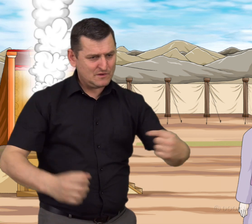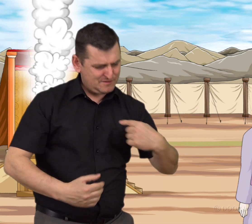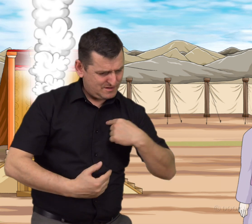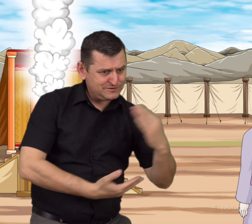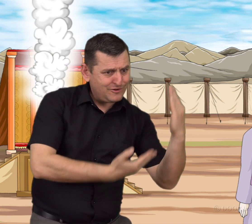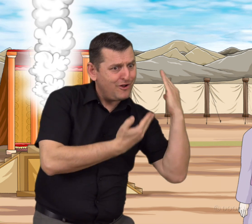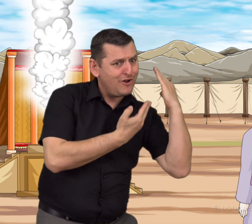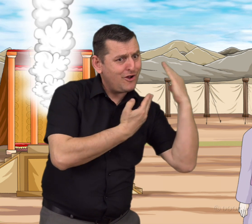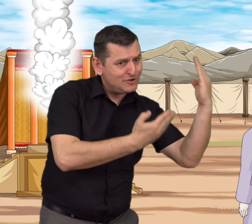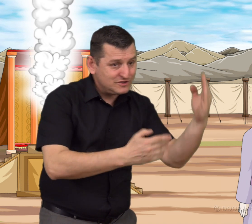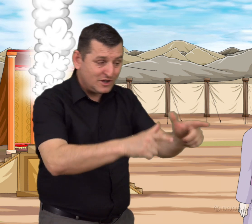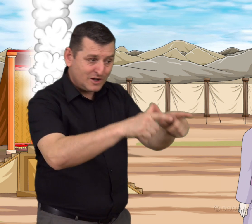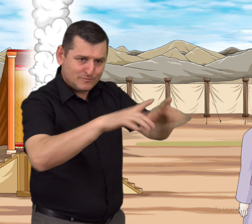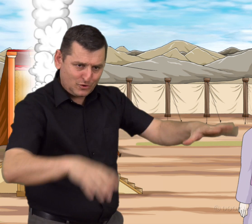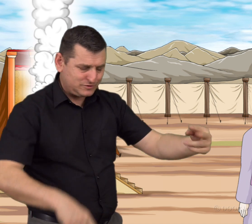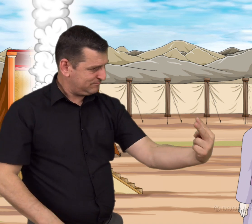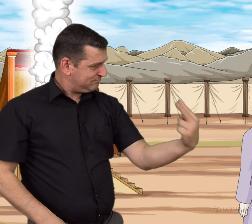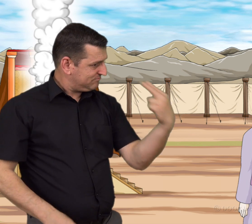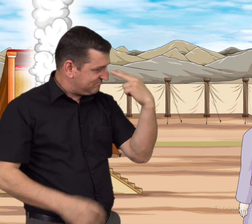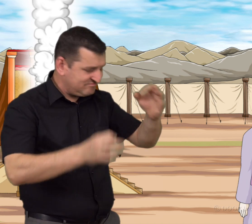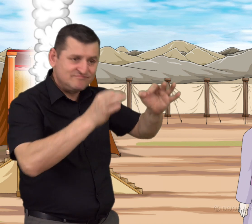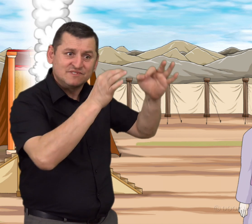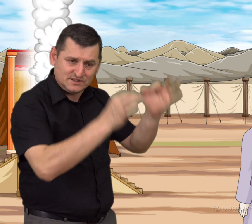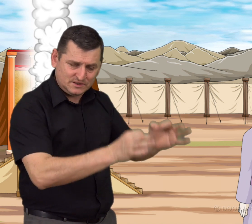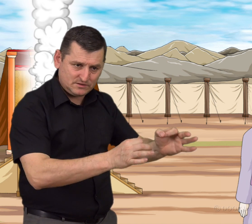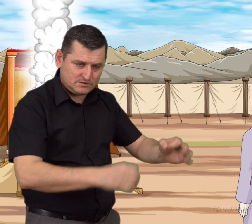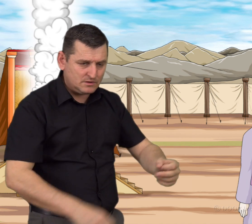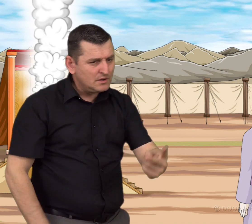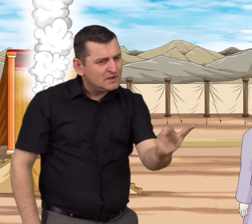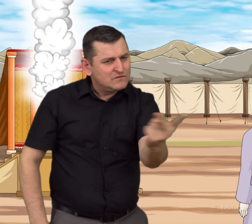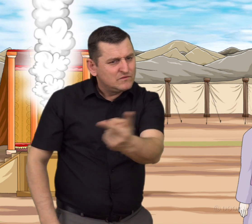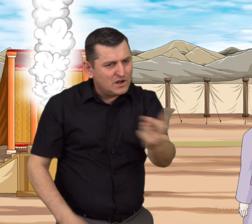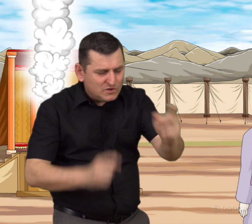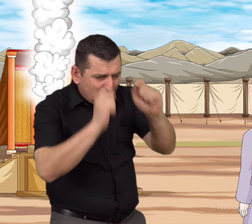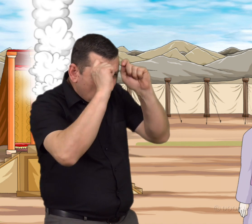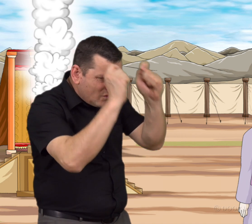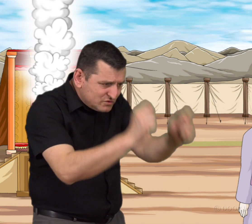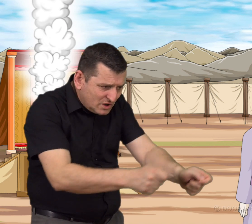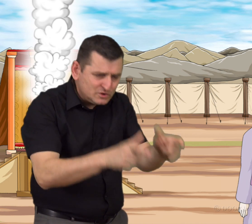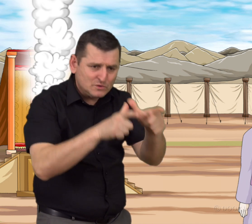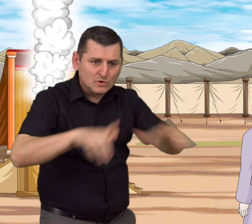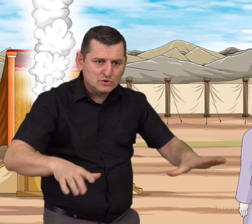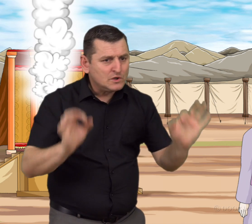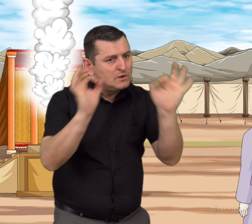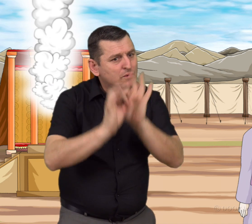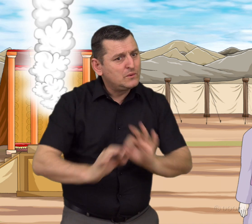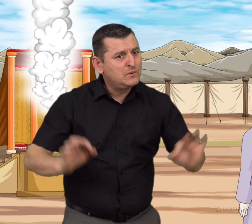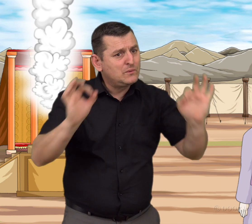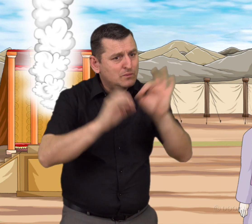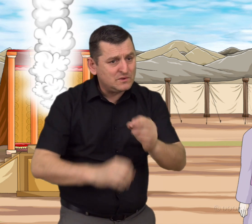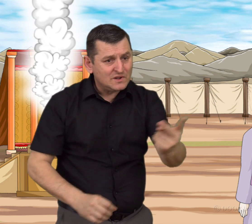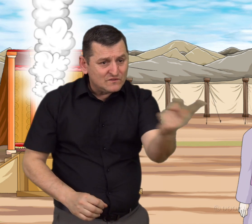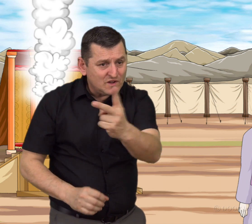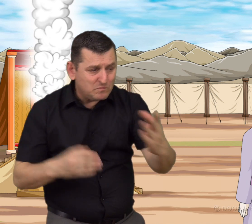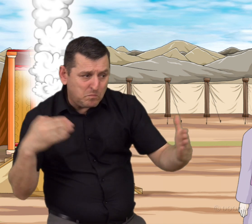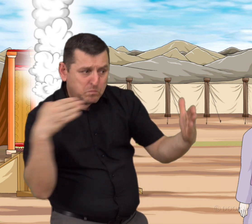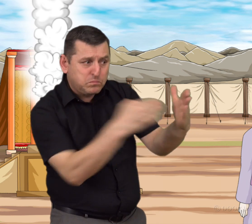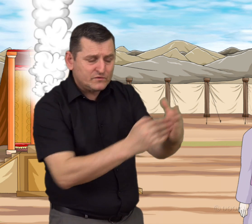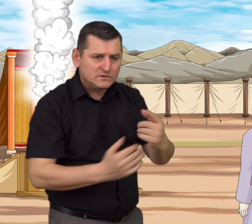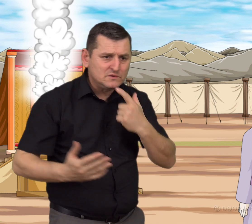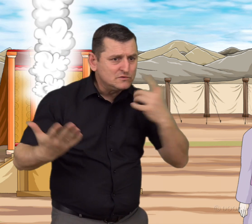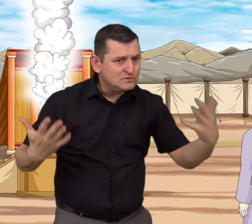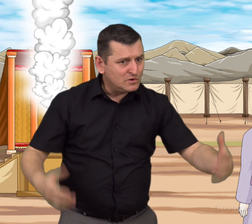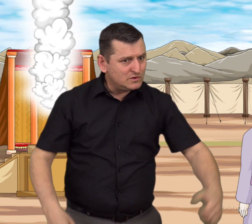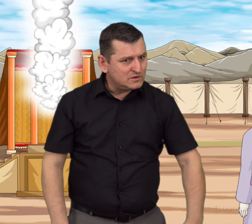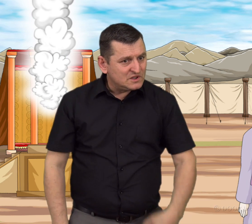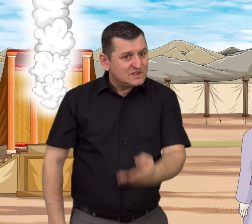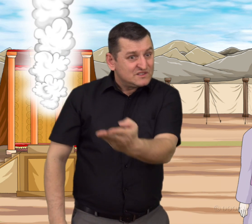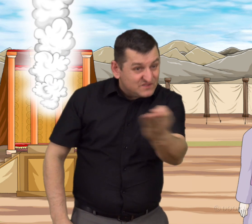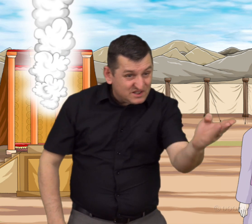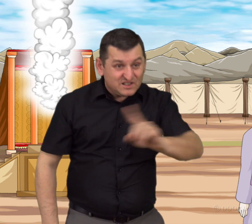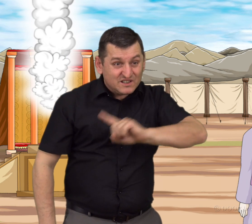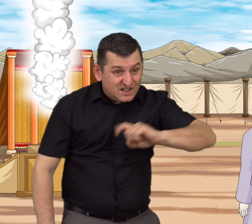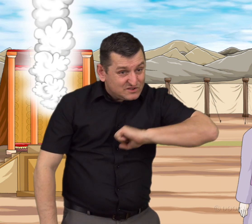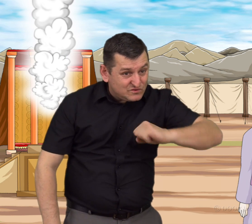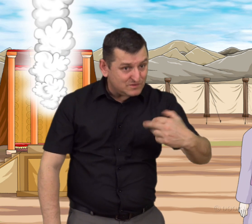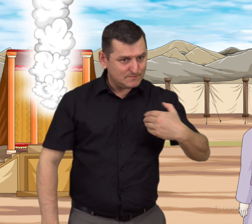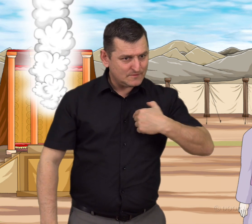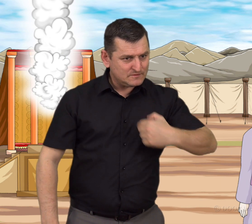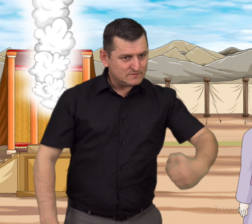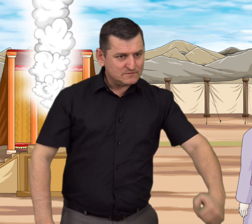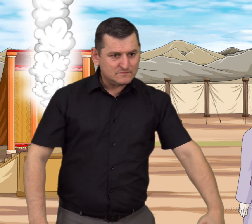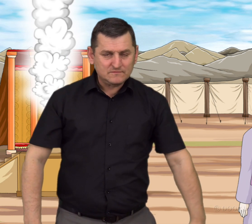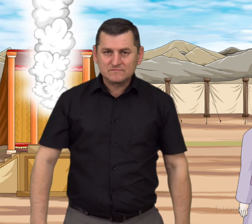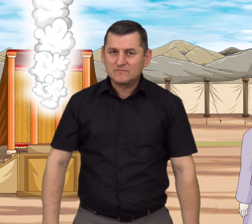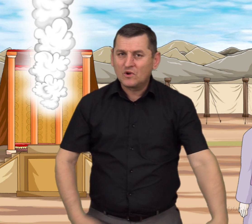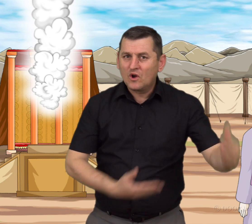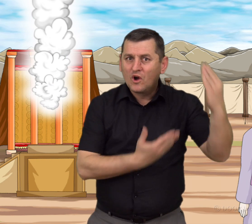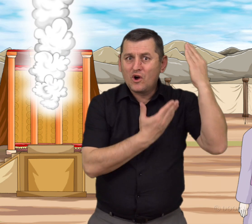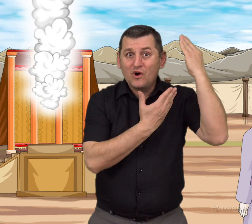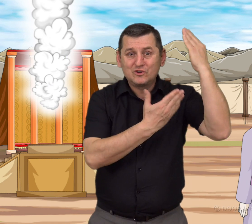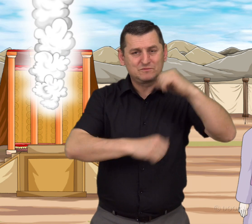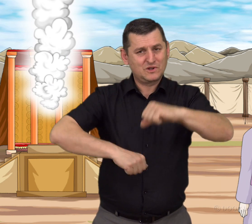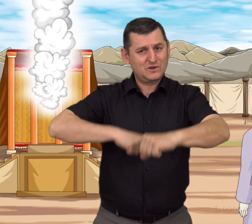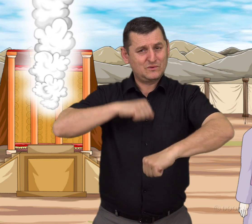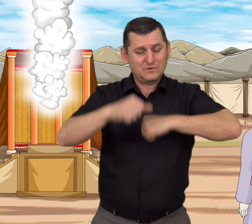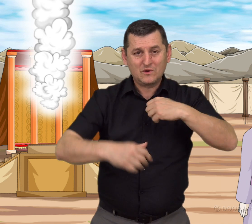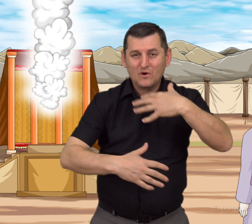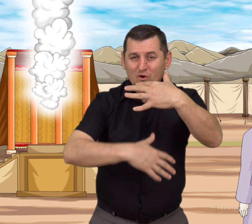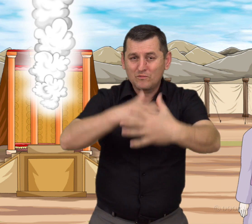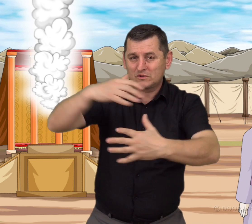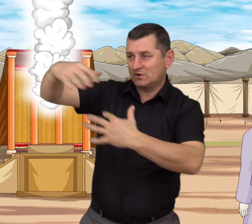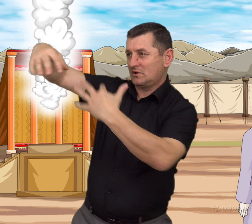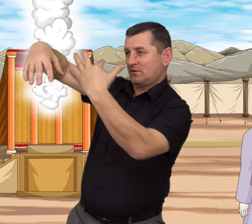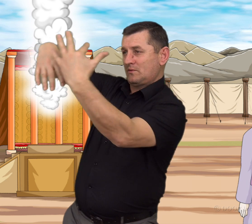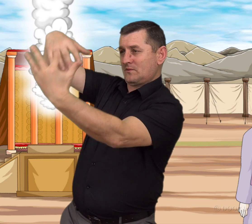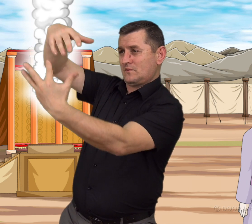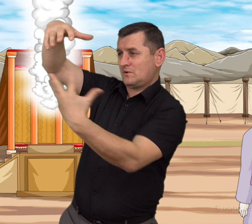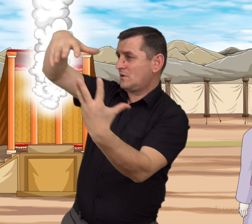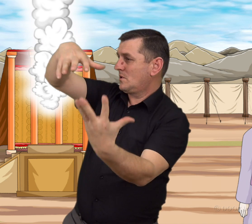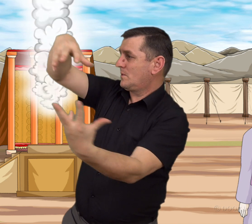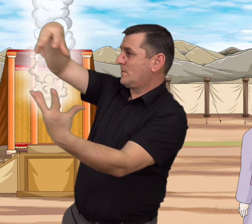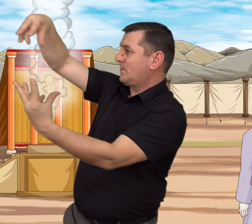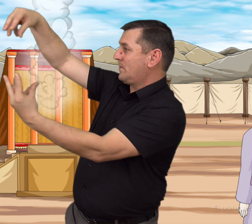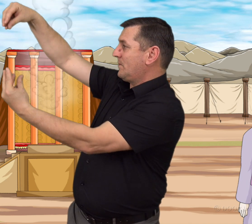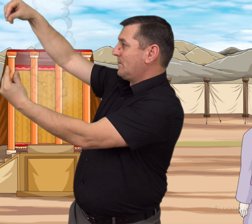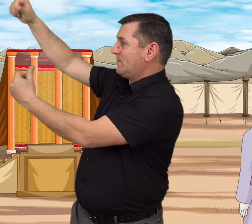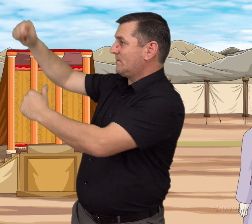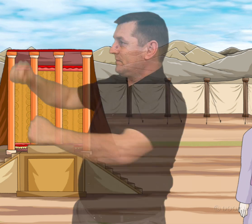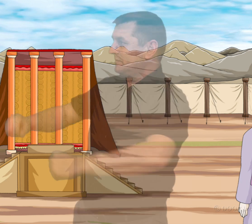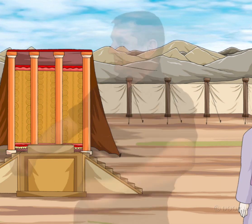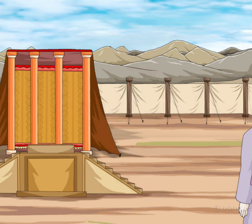Why then were you unafraid to speak against My servant Moses?” So the anger of the LORD burned against them, and He departed.